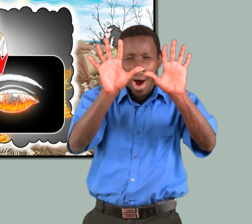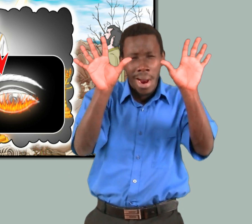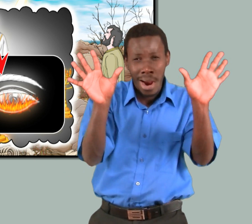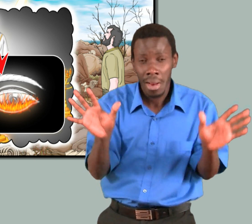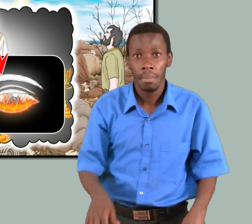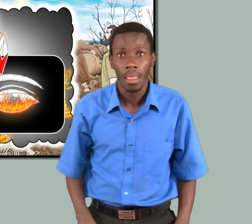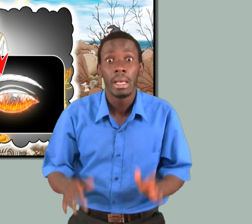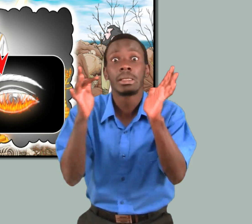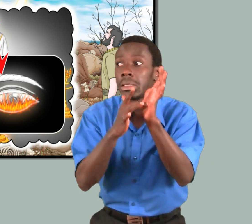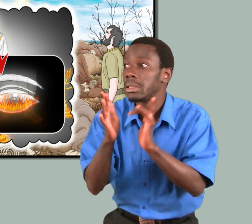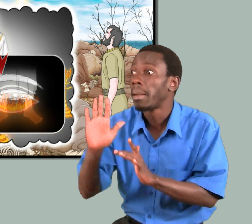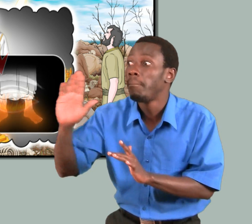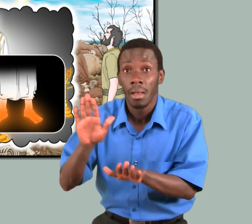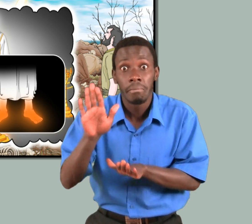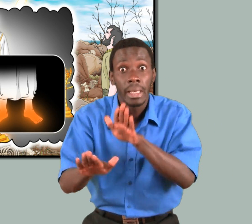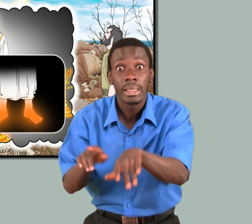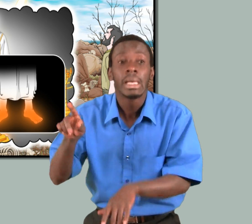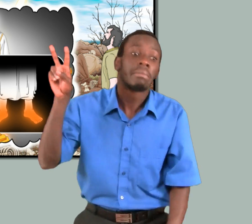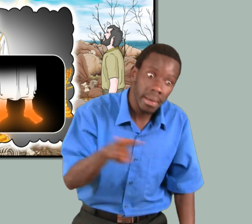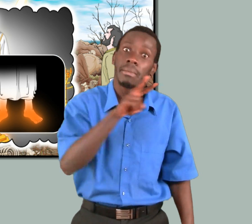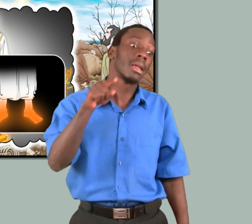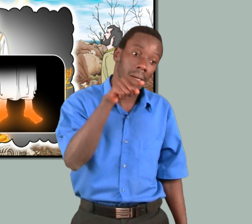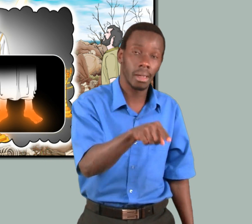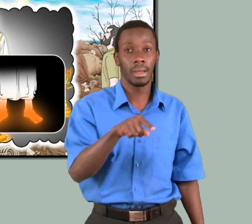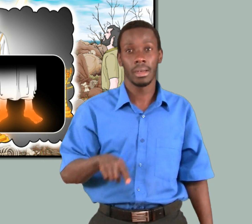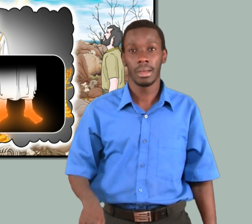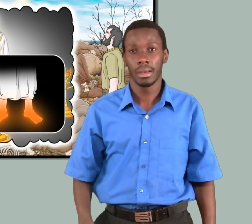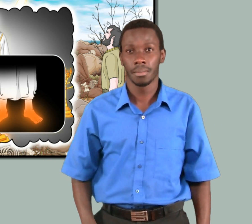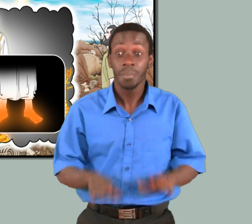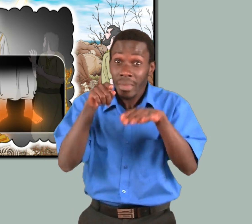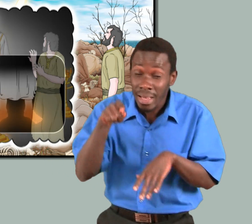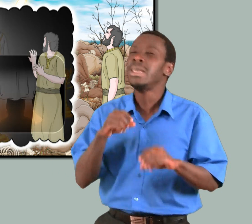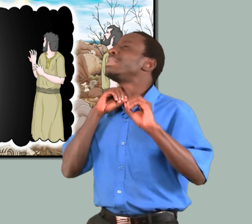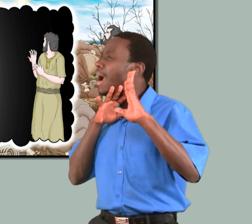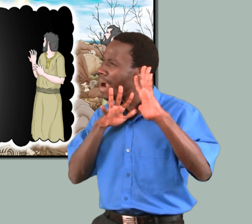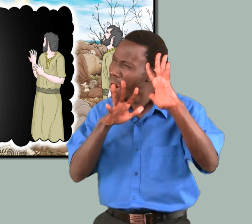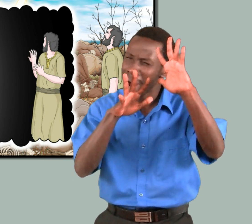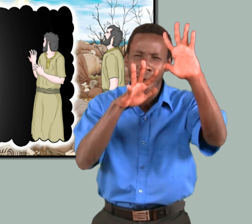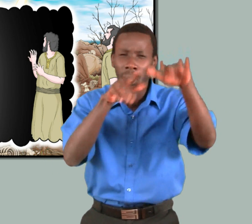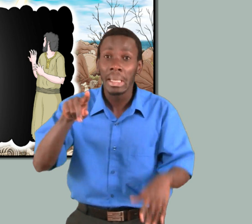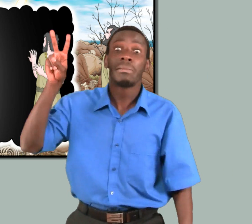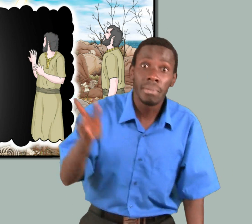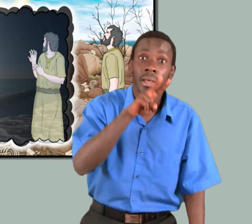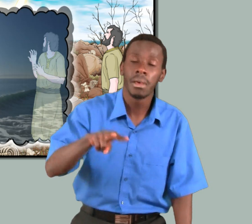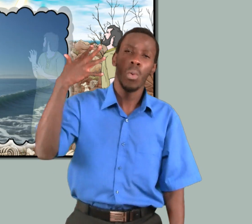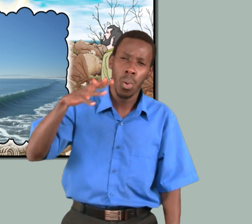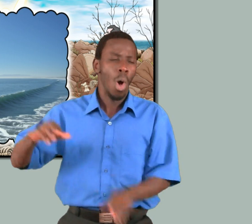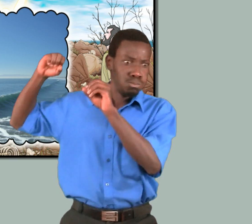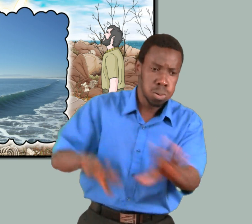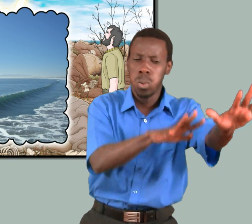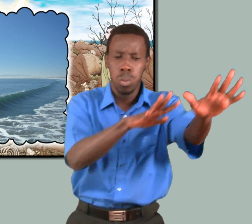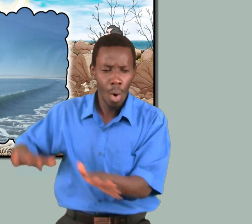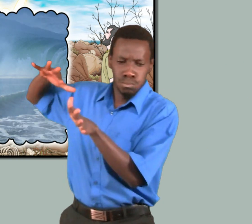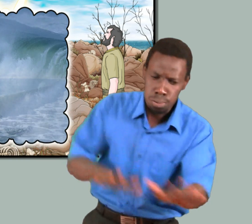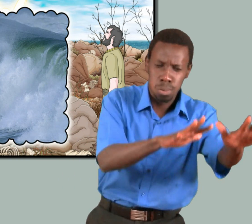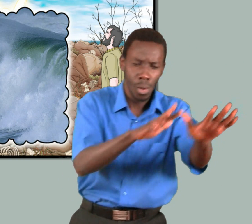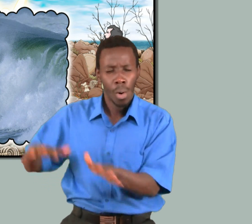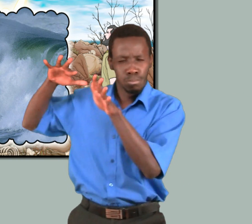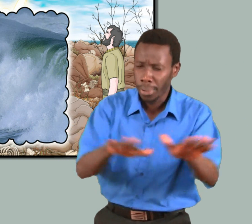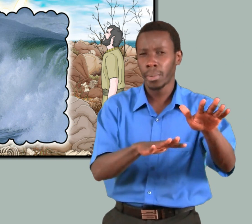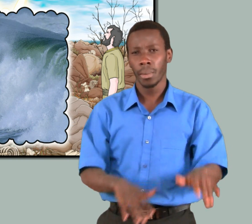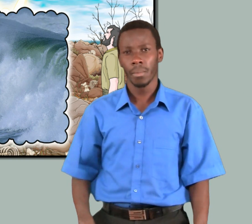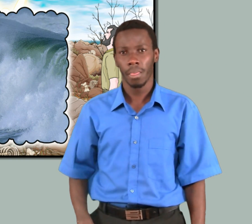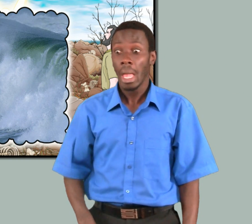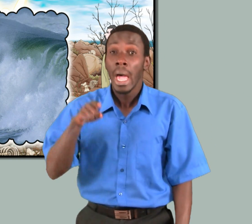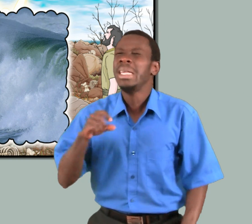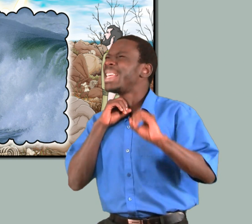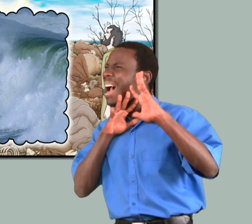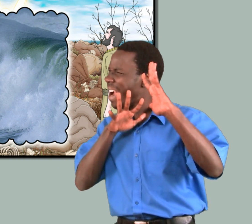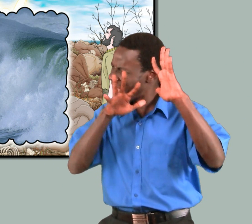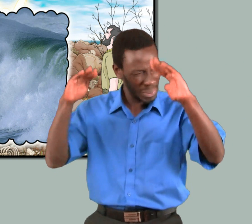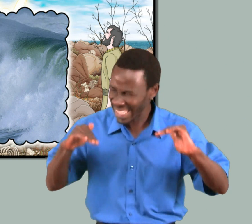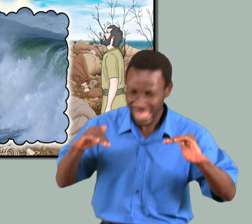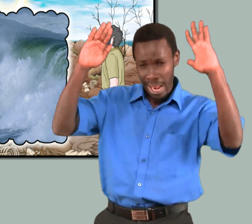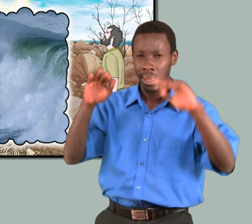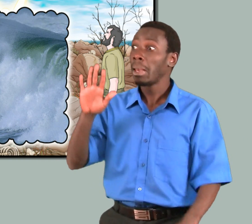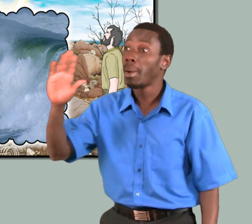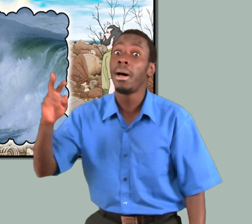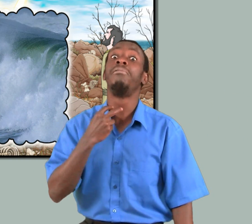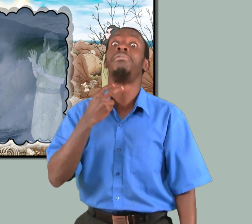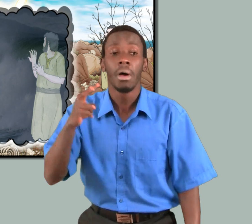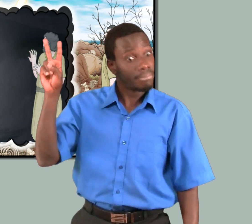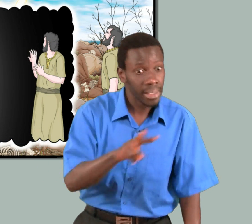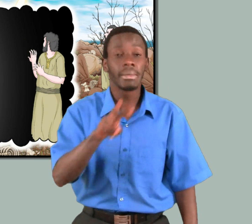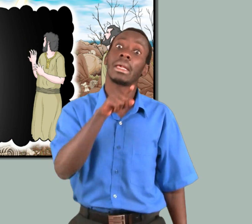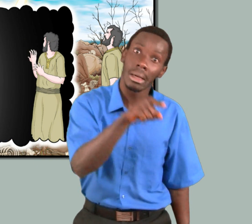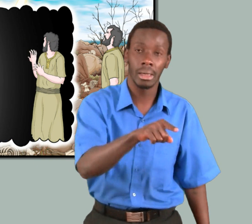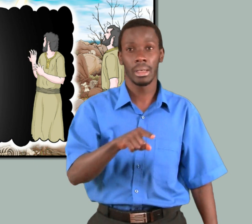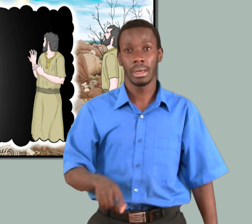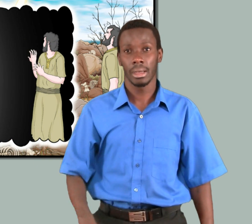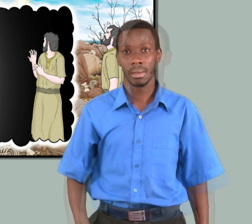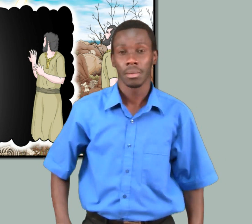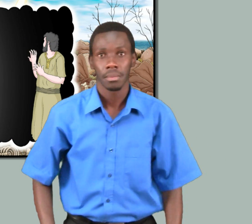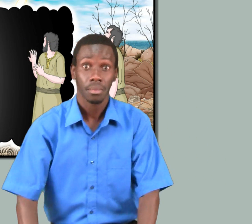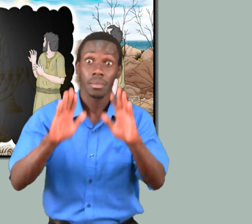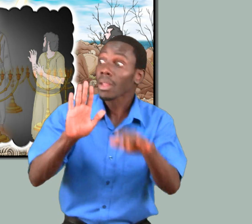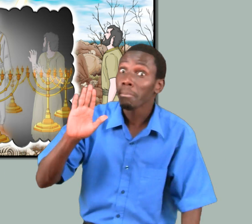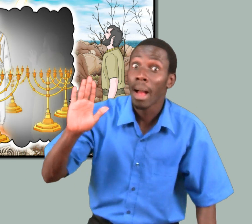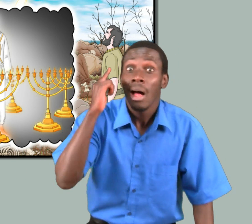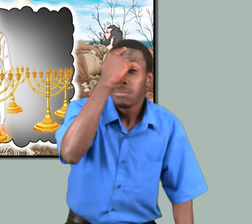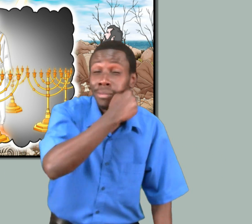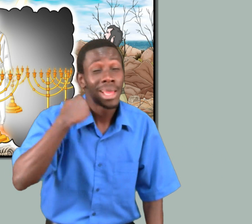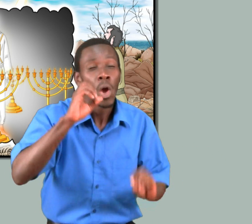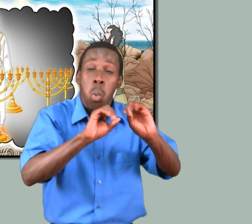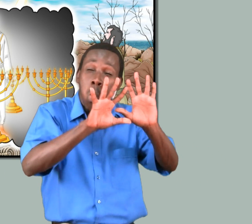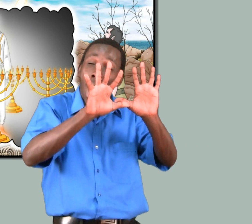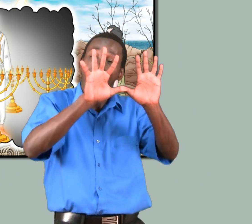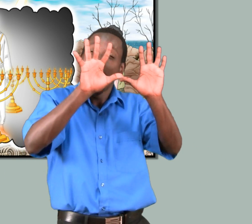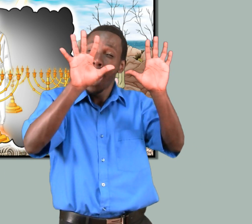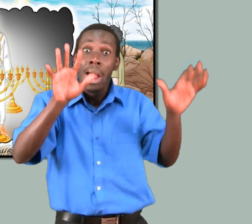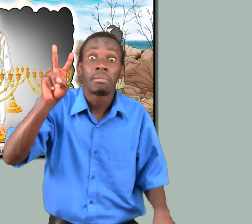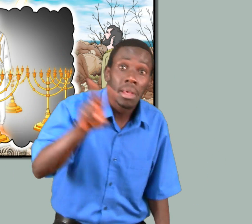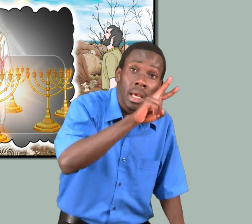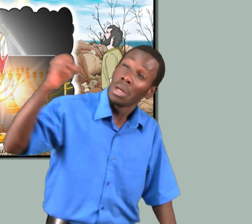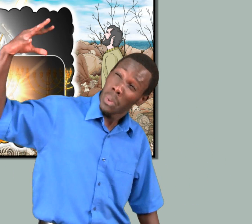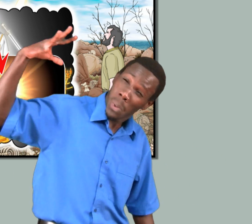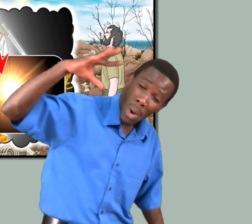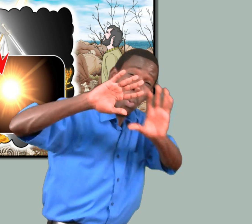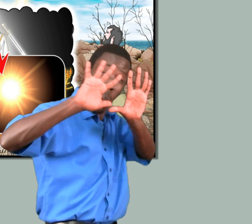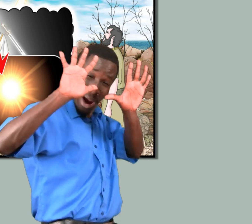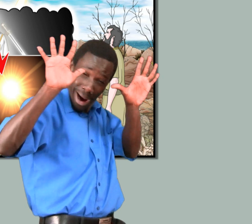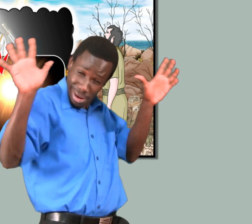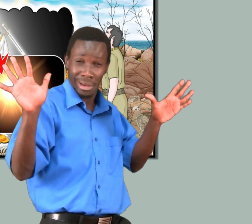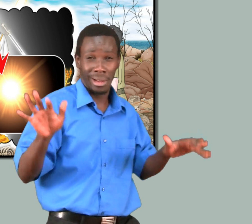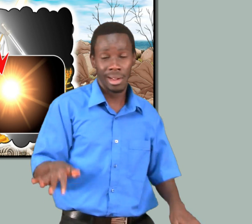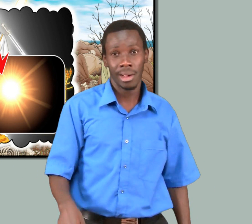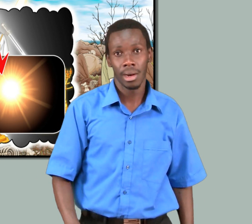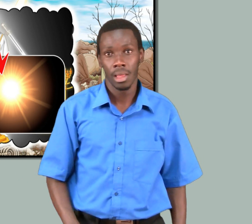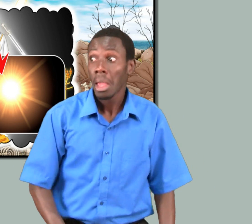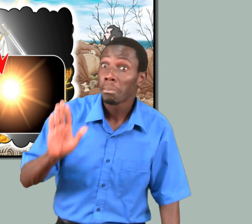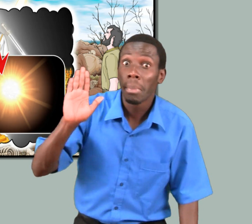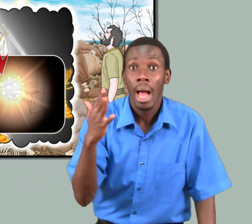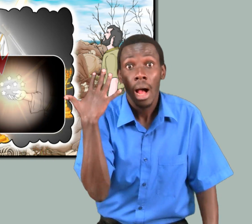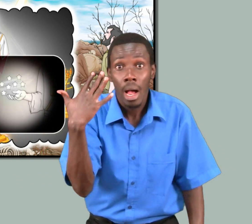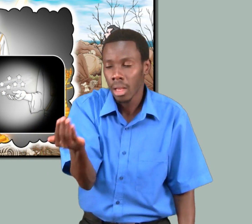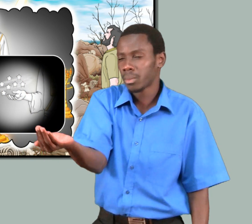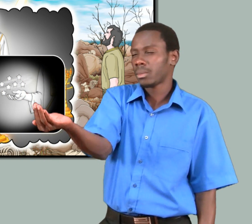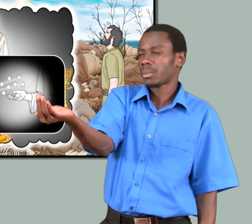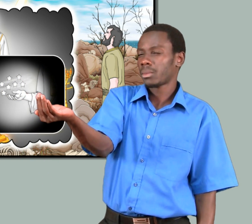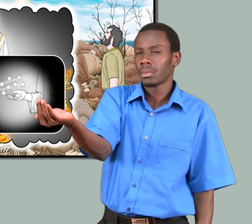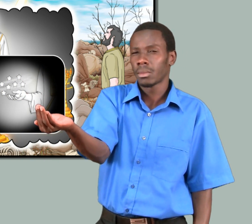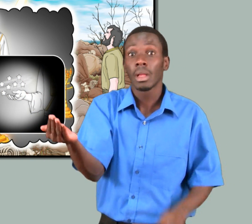His feet were like polished bronze refined in a furnace, and His voice was like the roar of many waters.